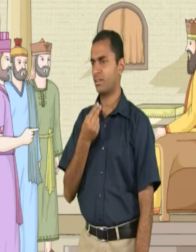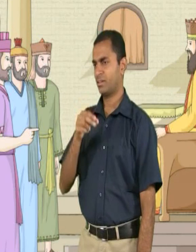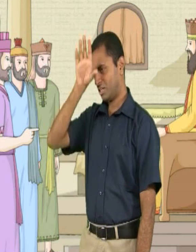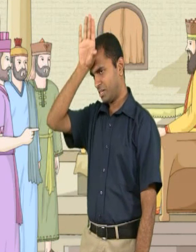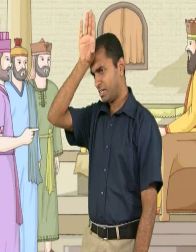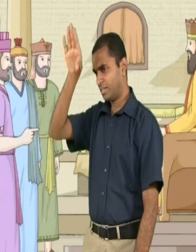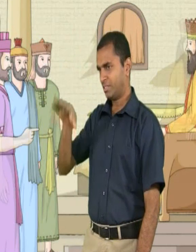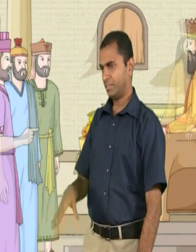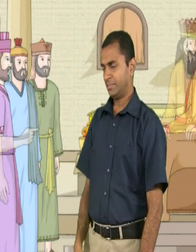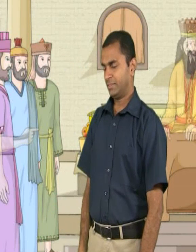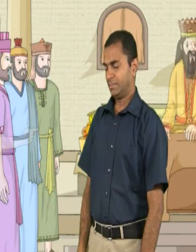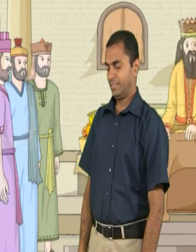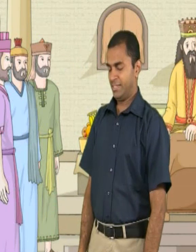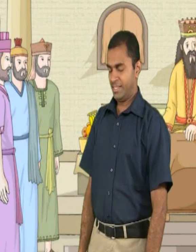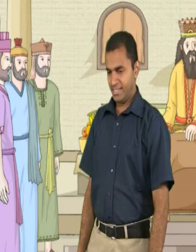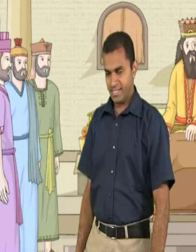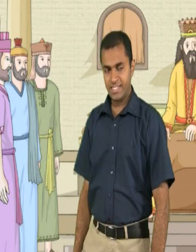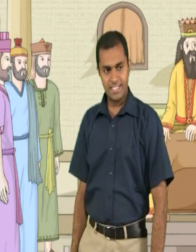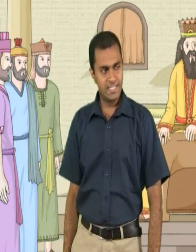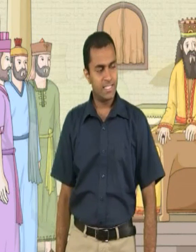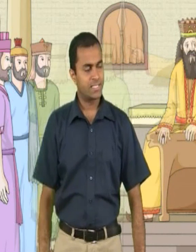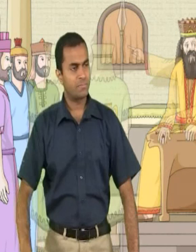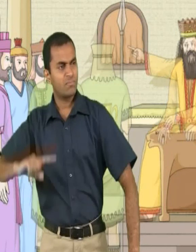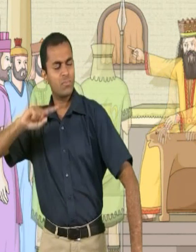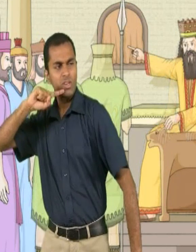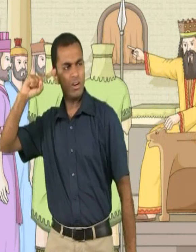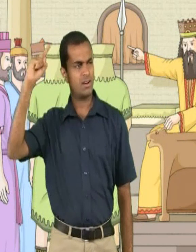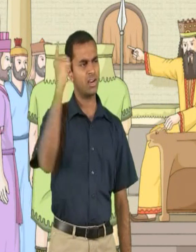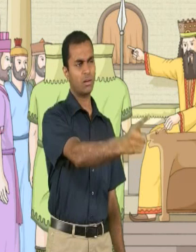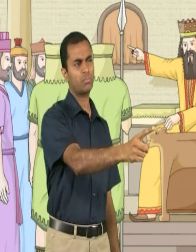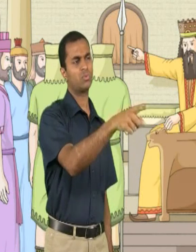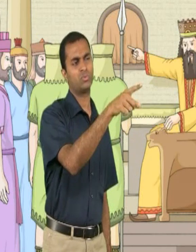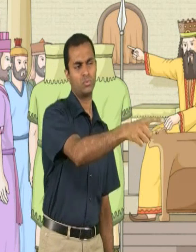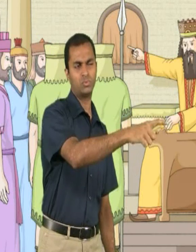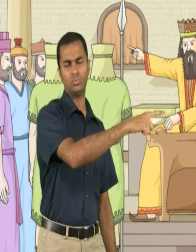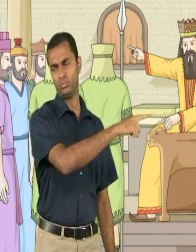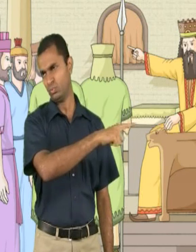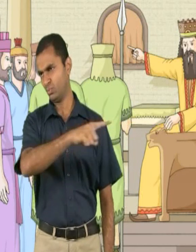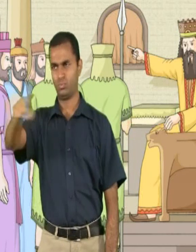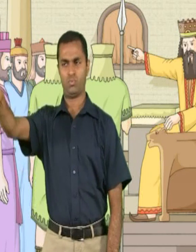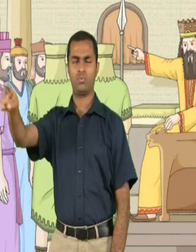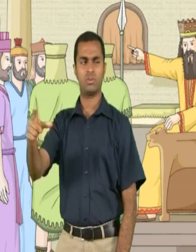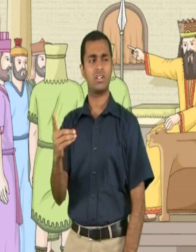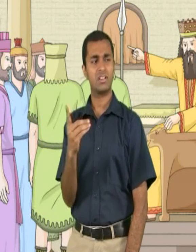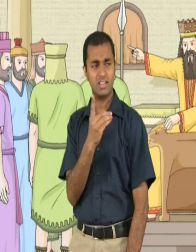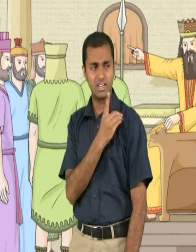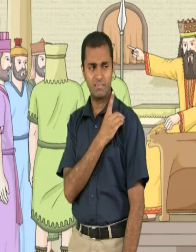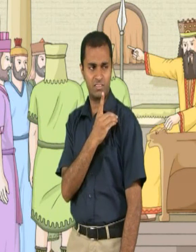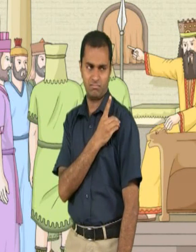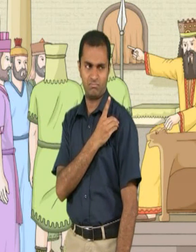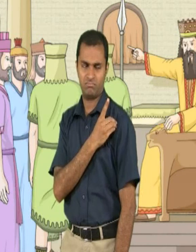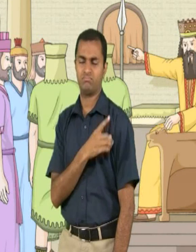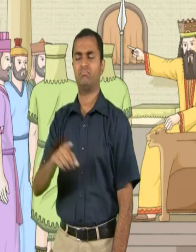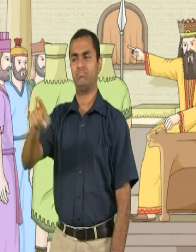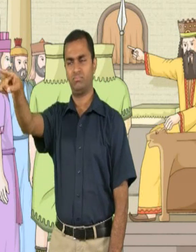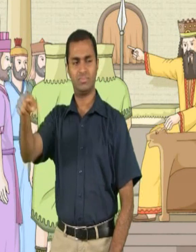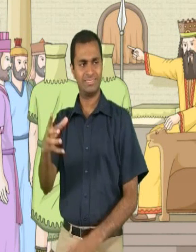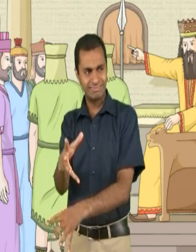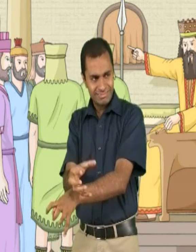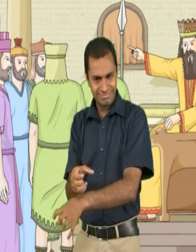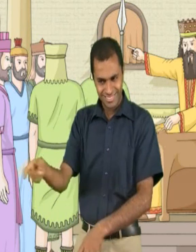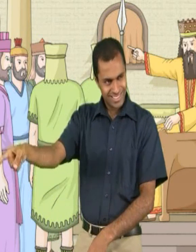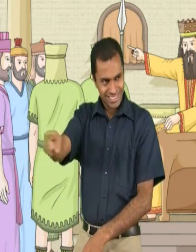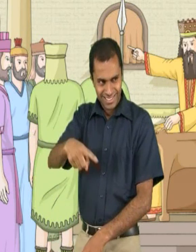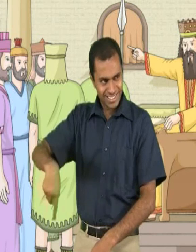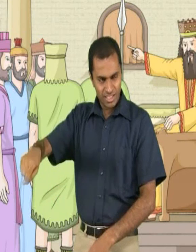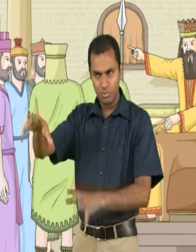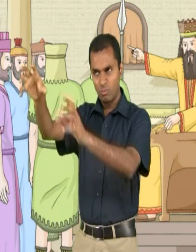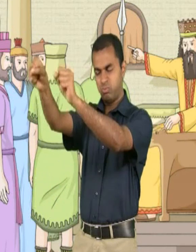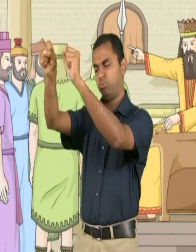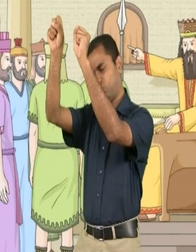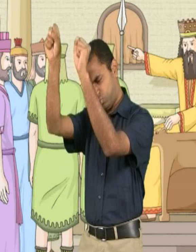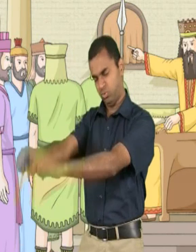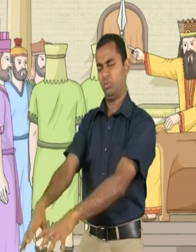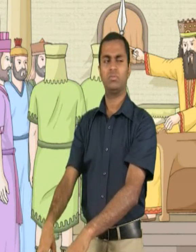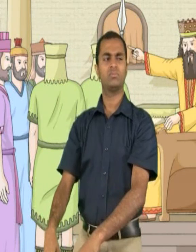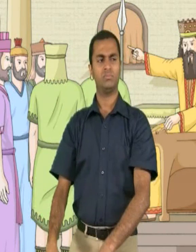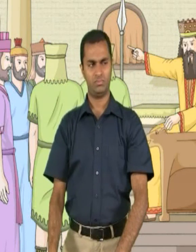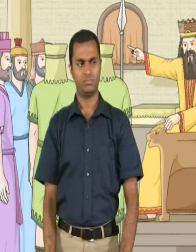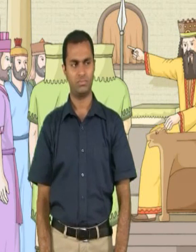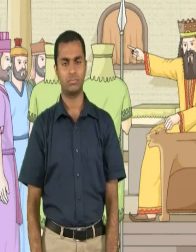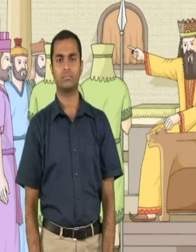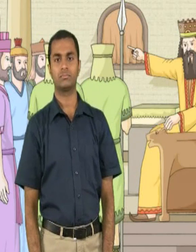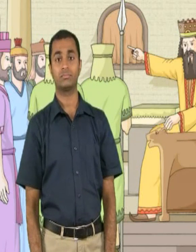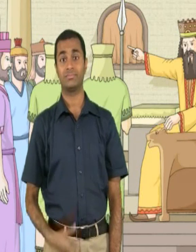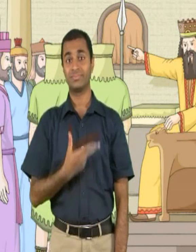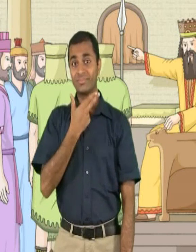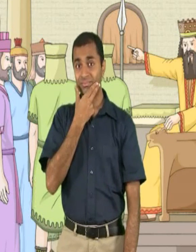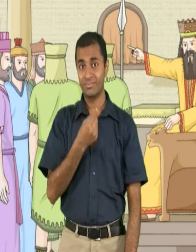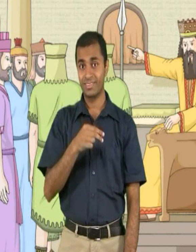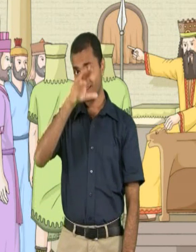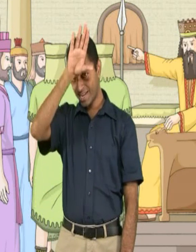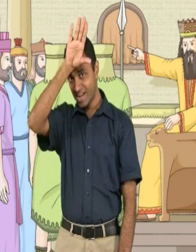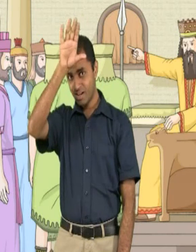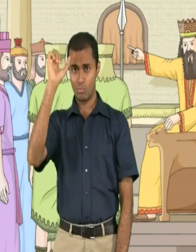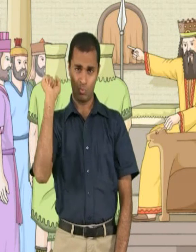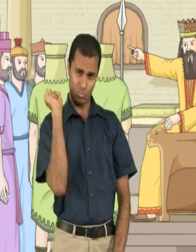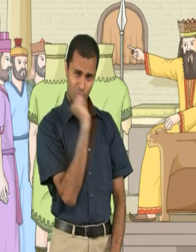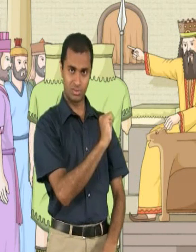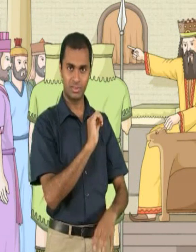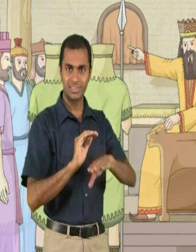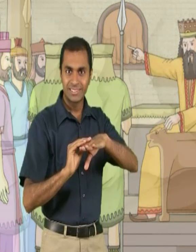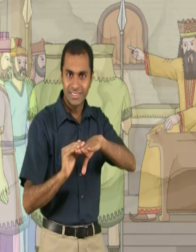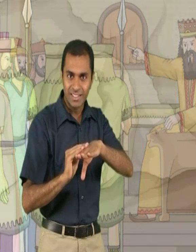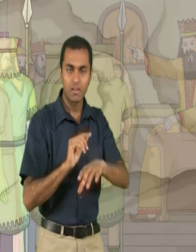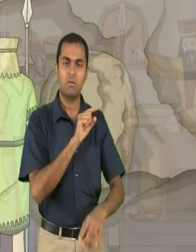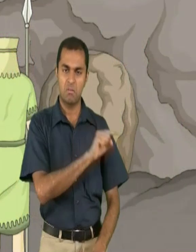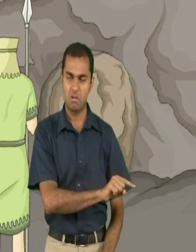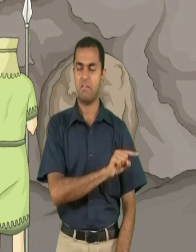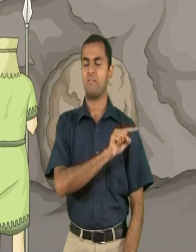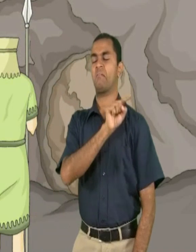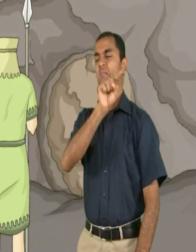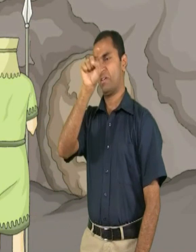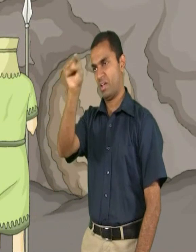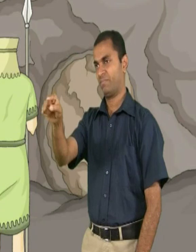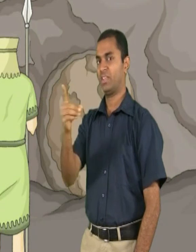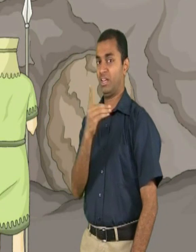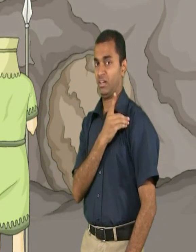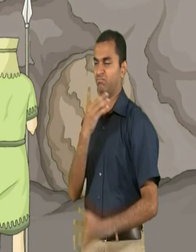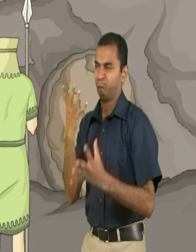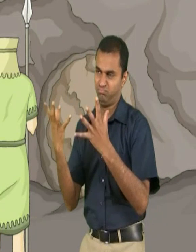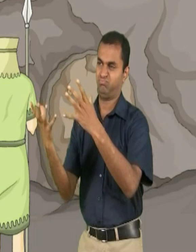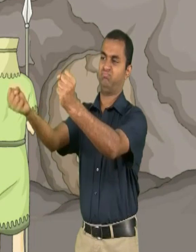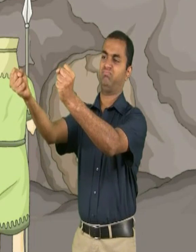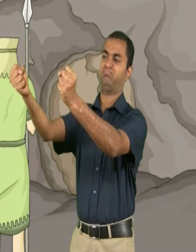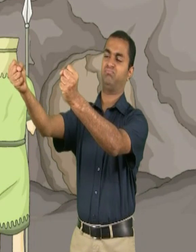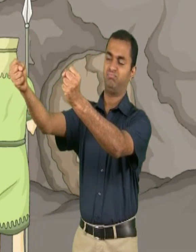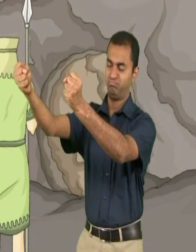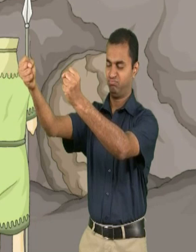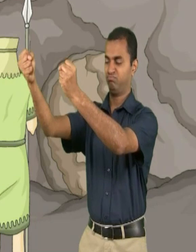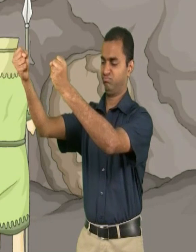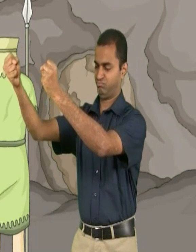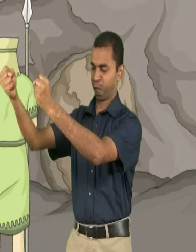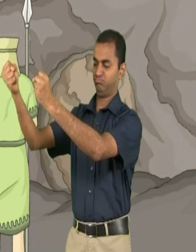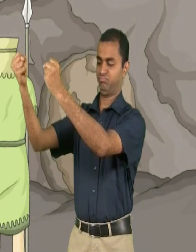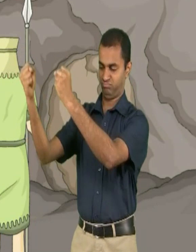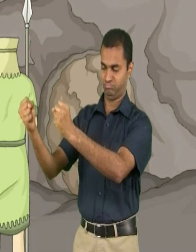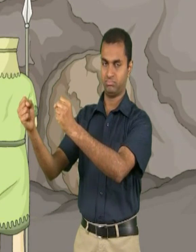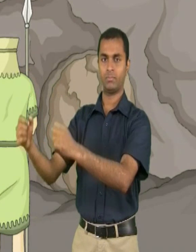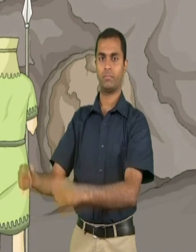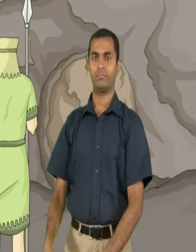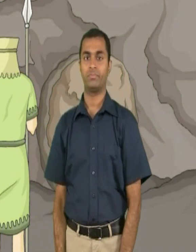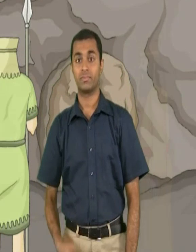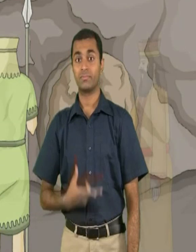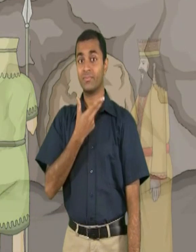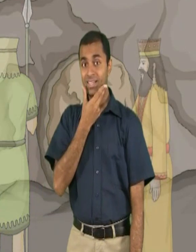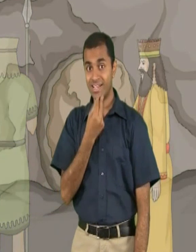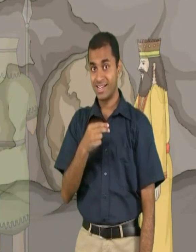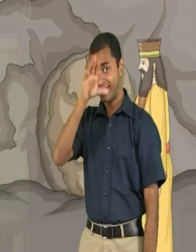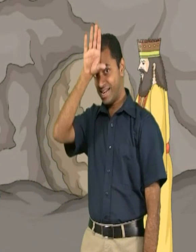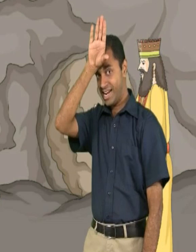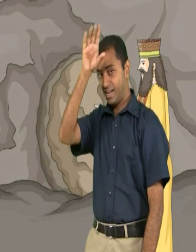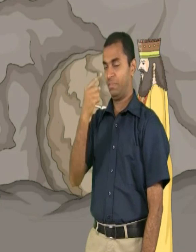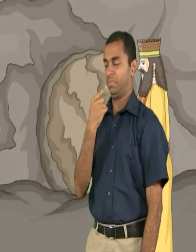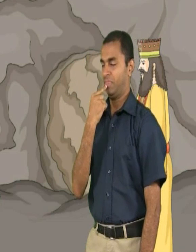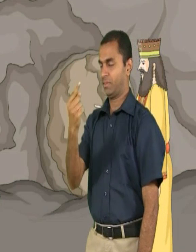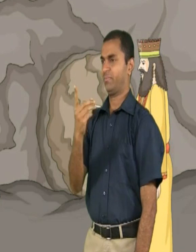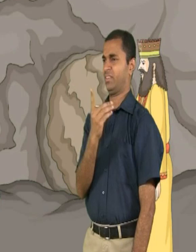So the king gave the order, and they brought Daniel and threw him into the den of lions.